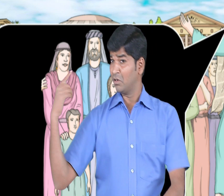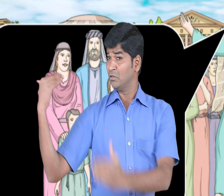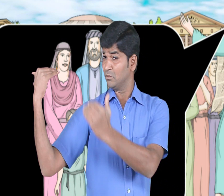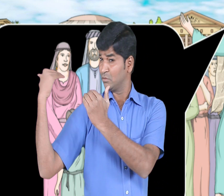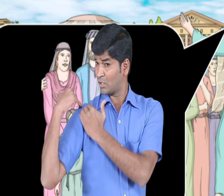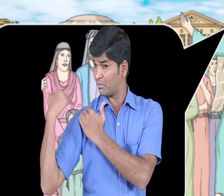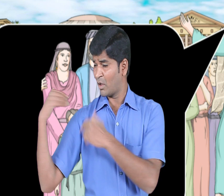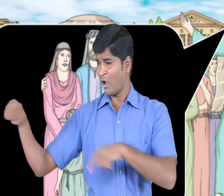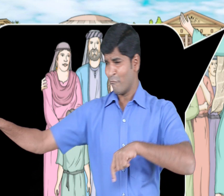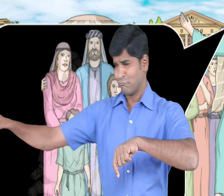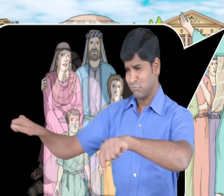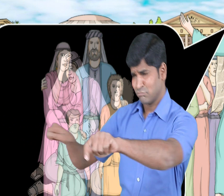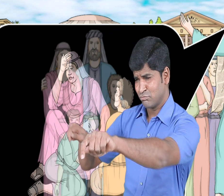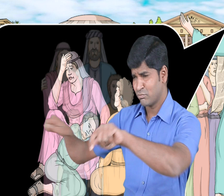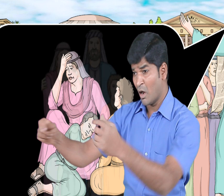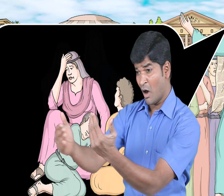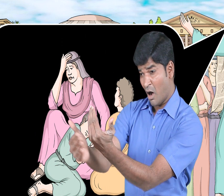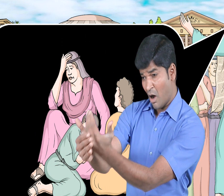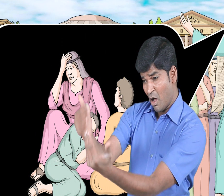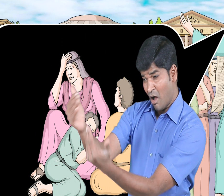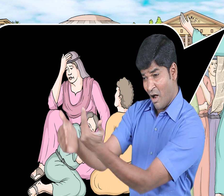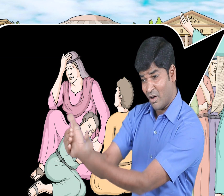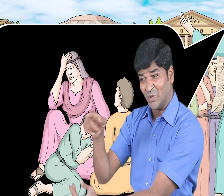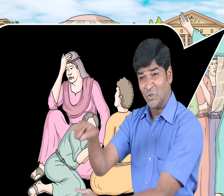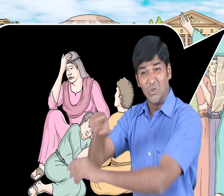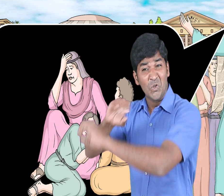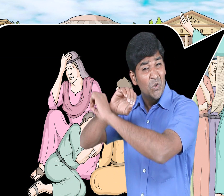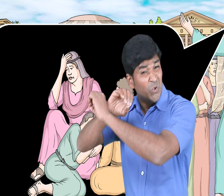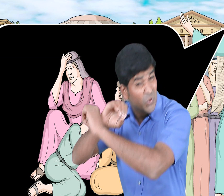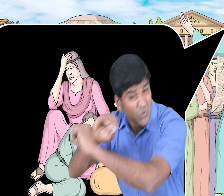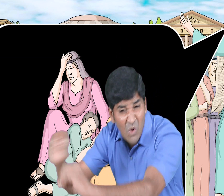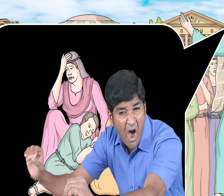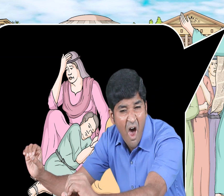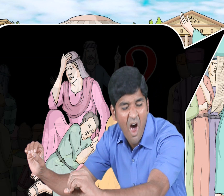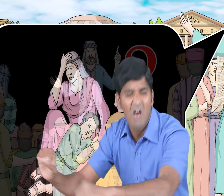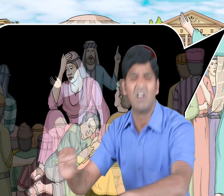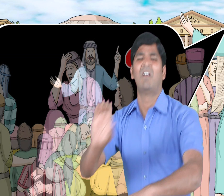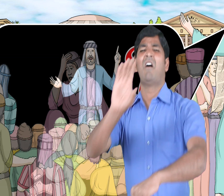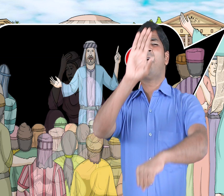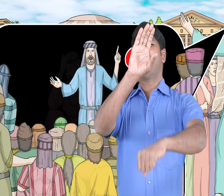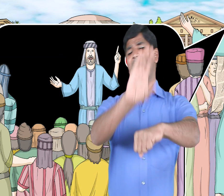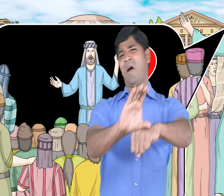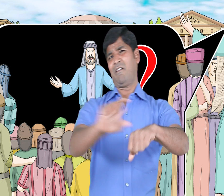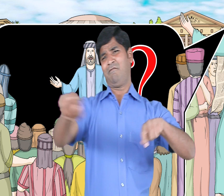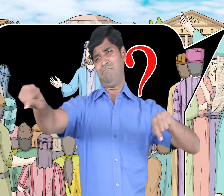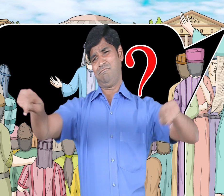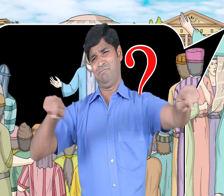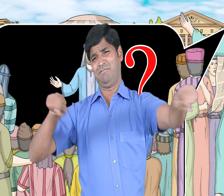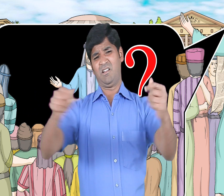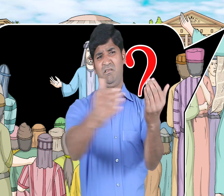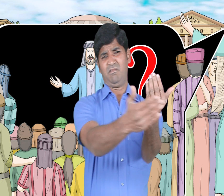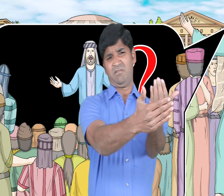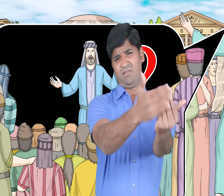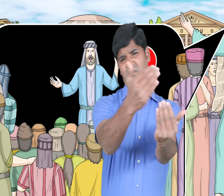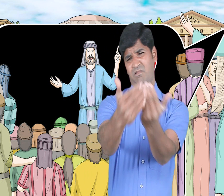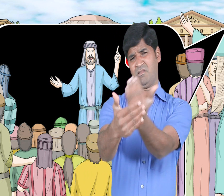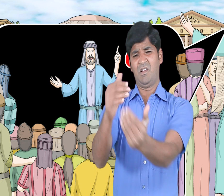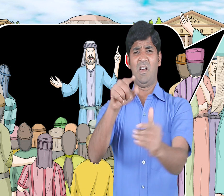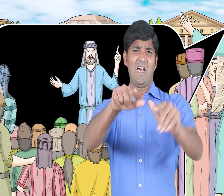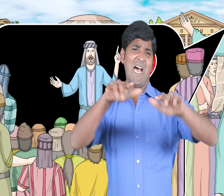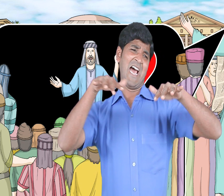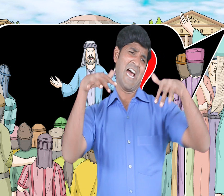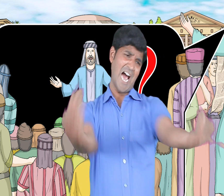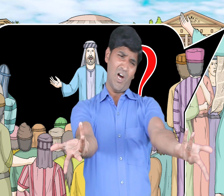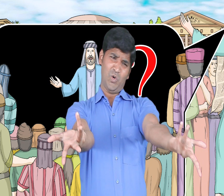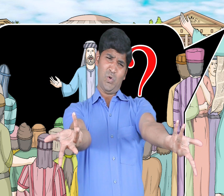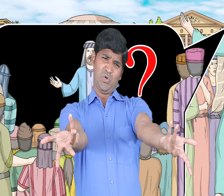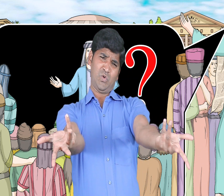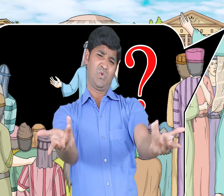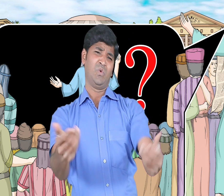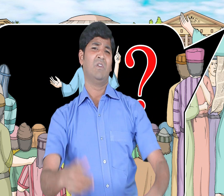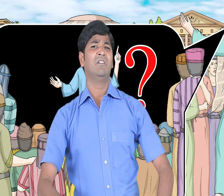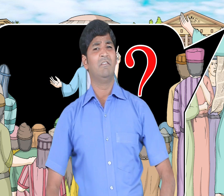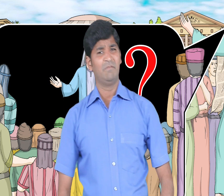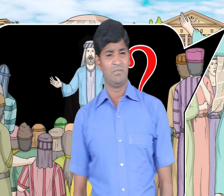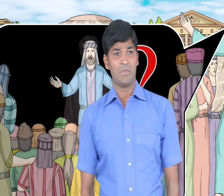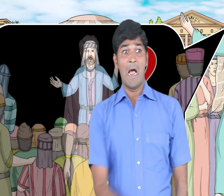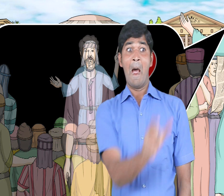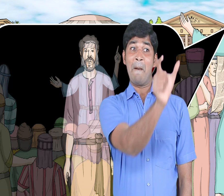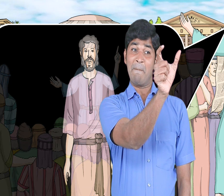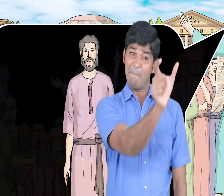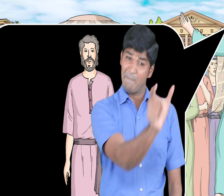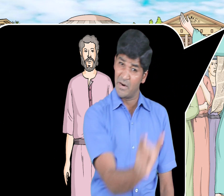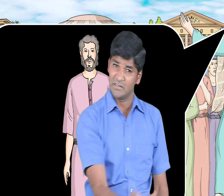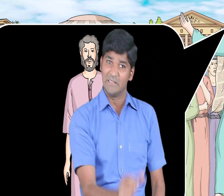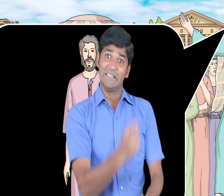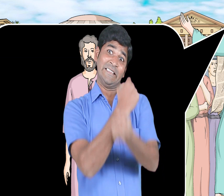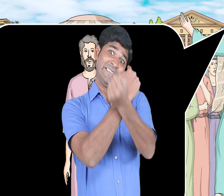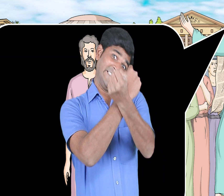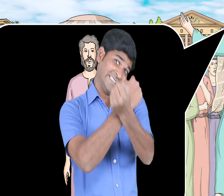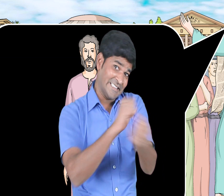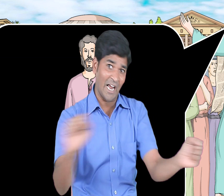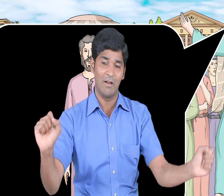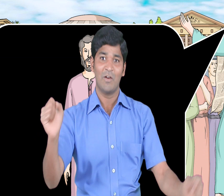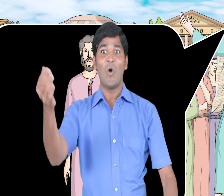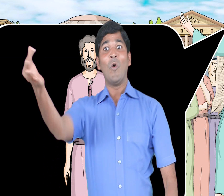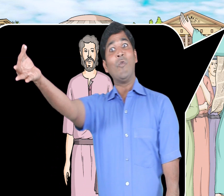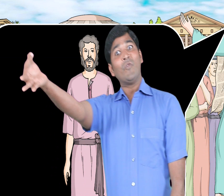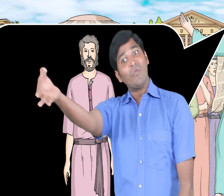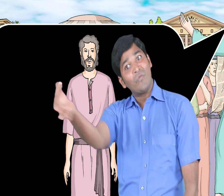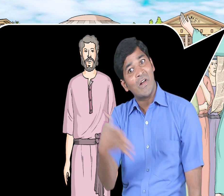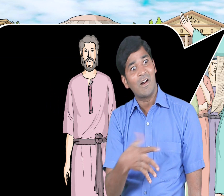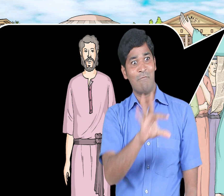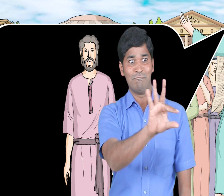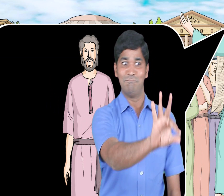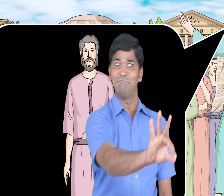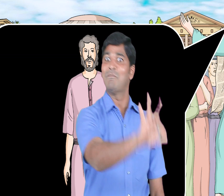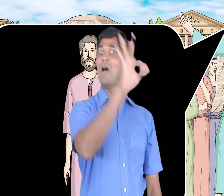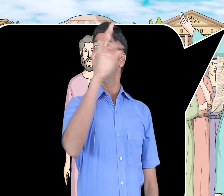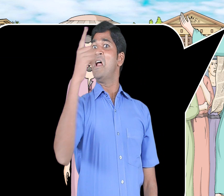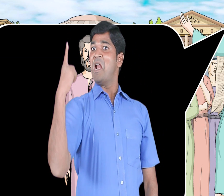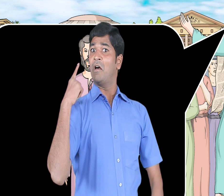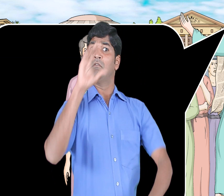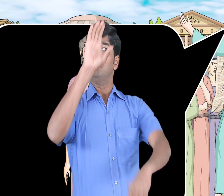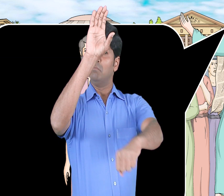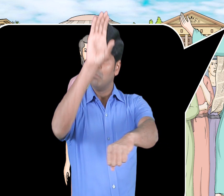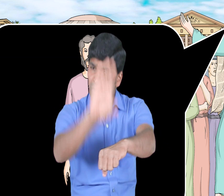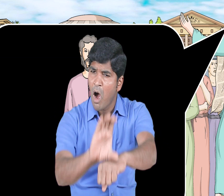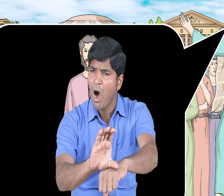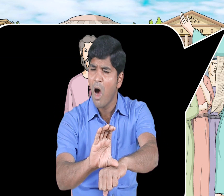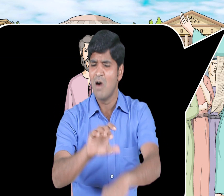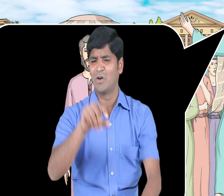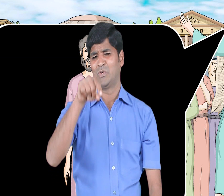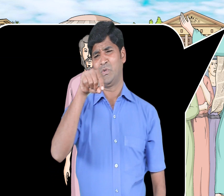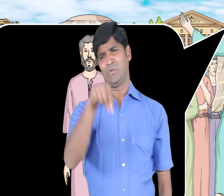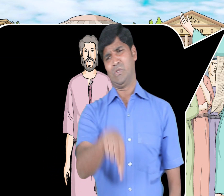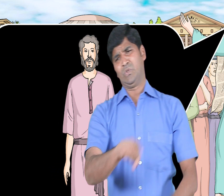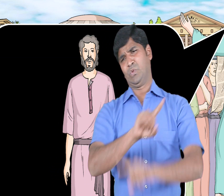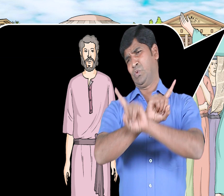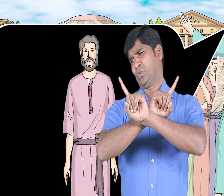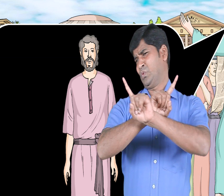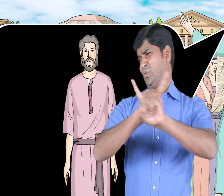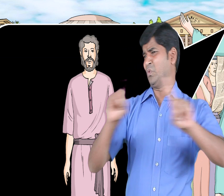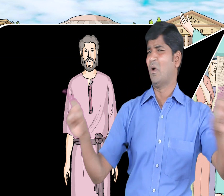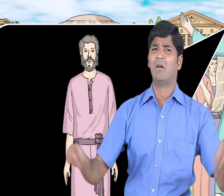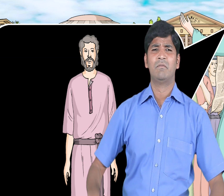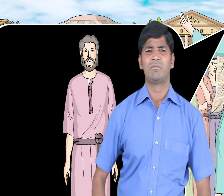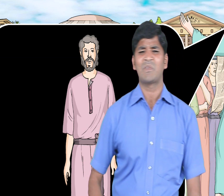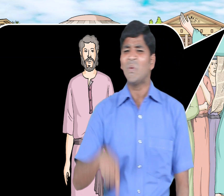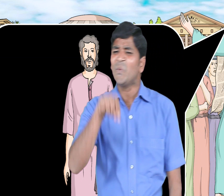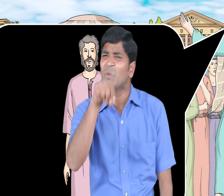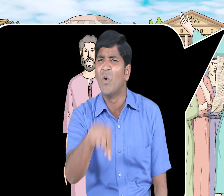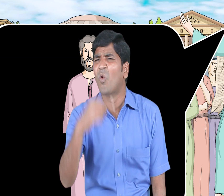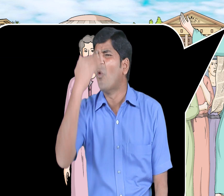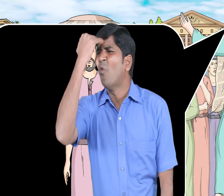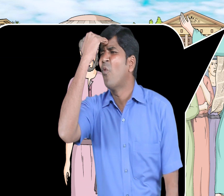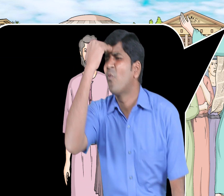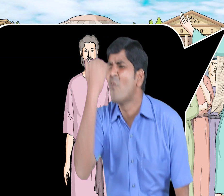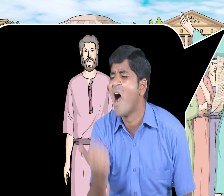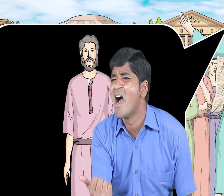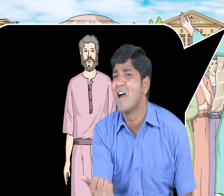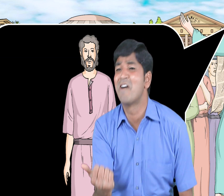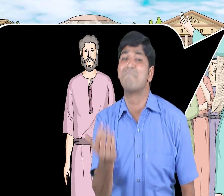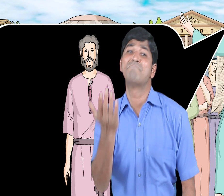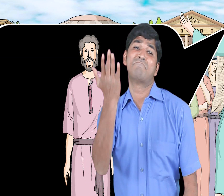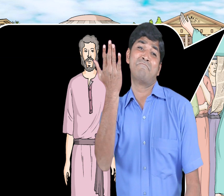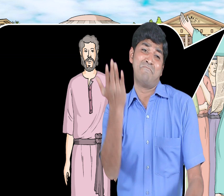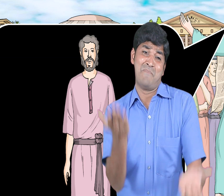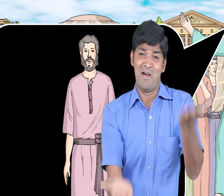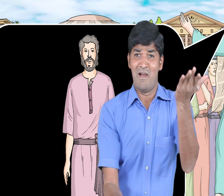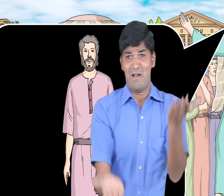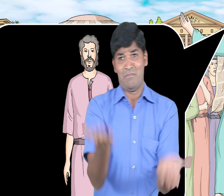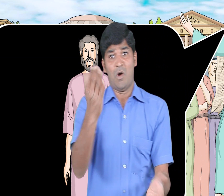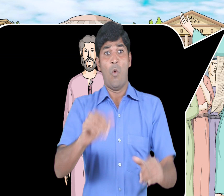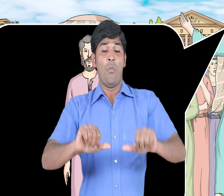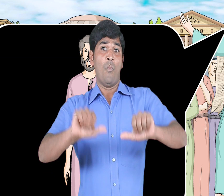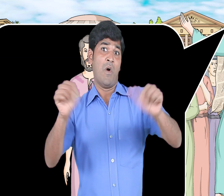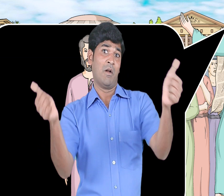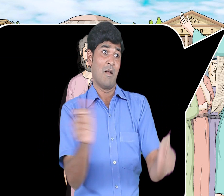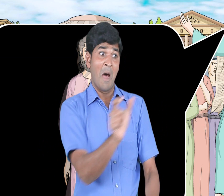For if someone does not know how to manage his own household, how can he care for the church of God?